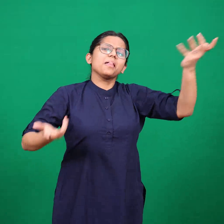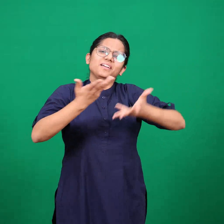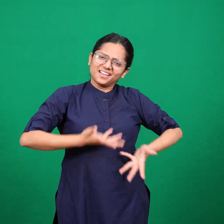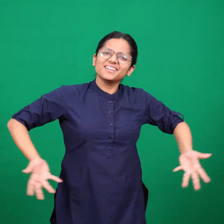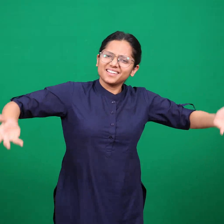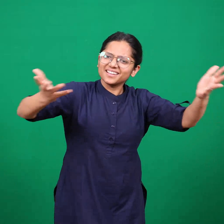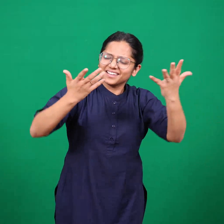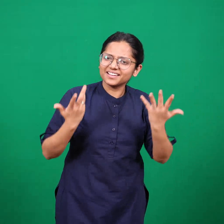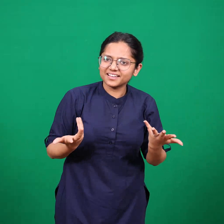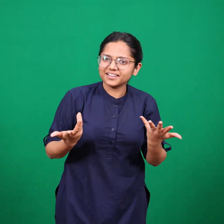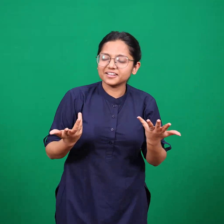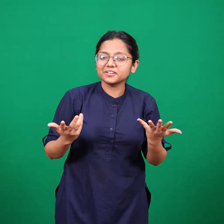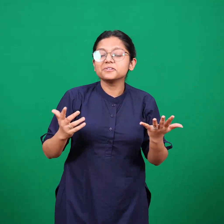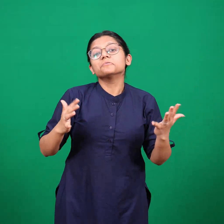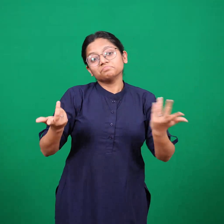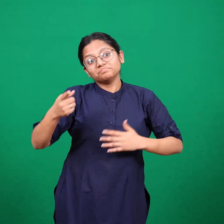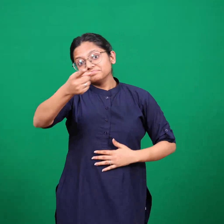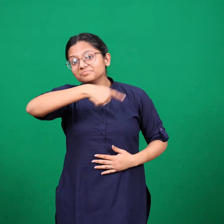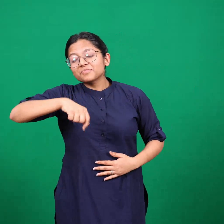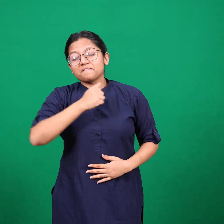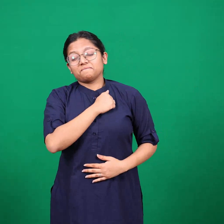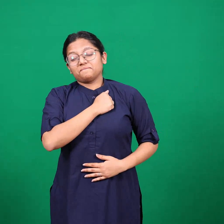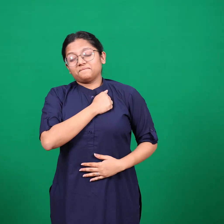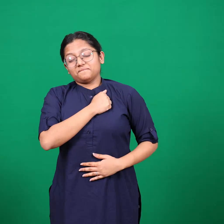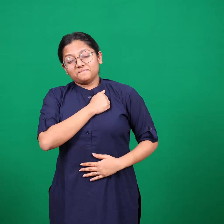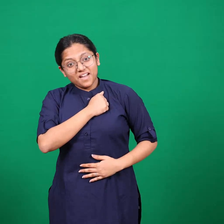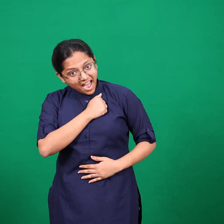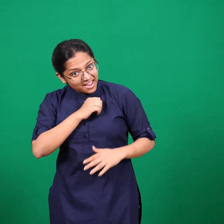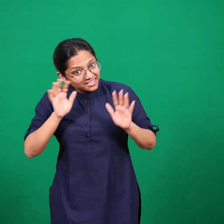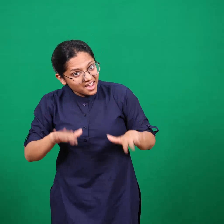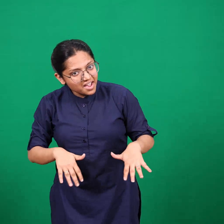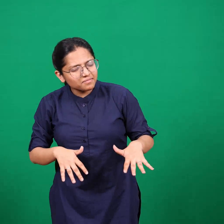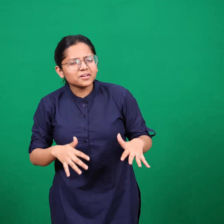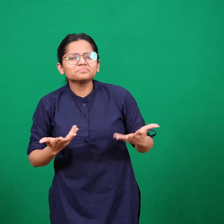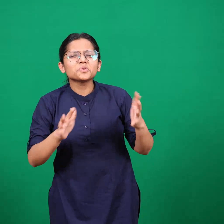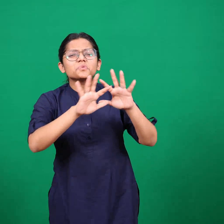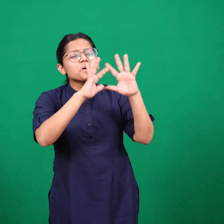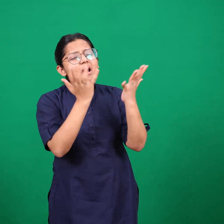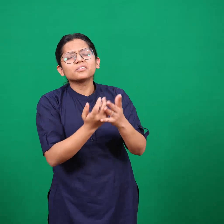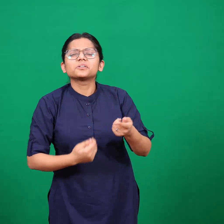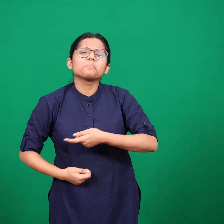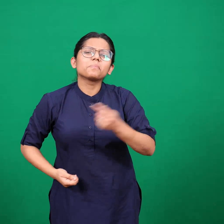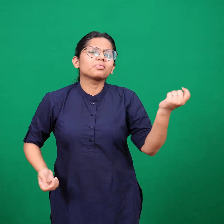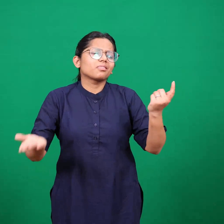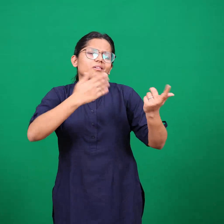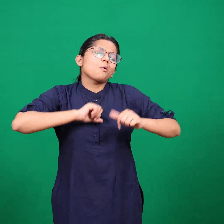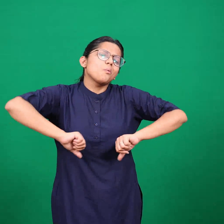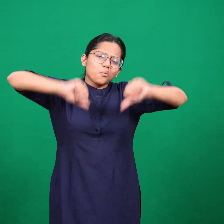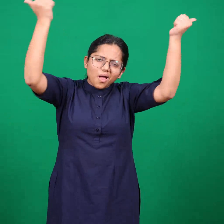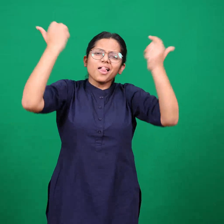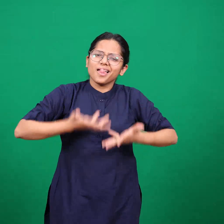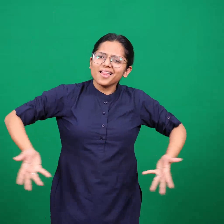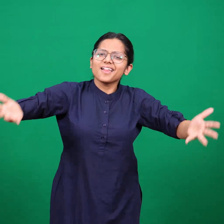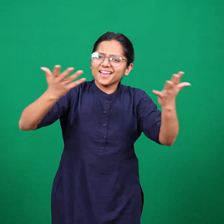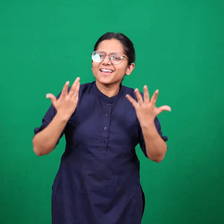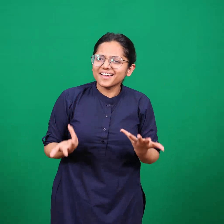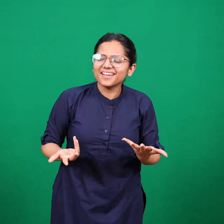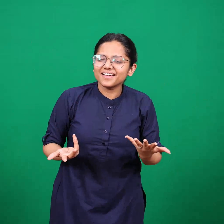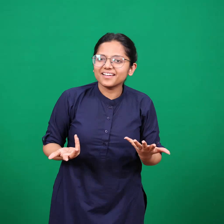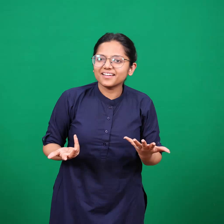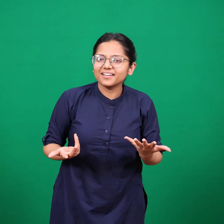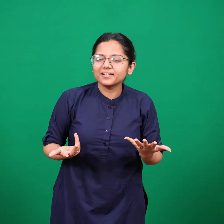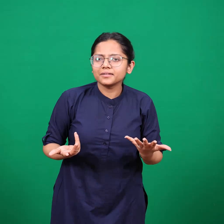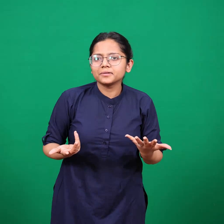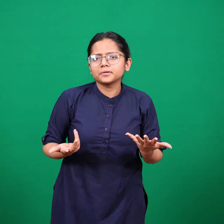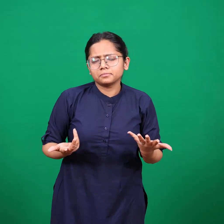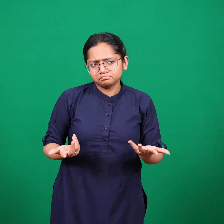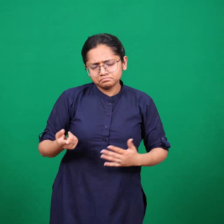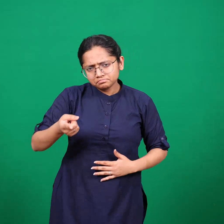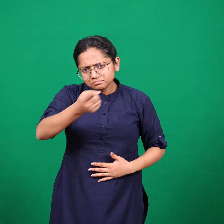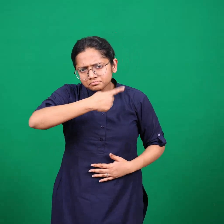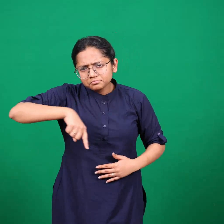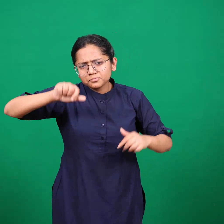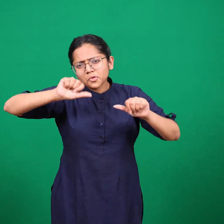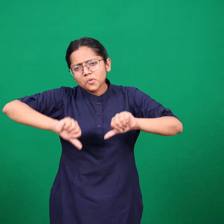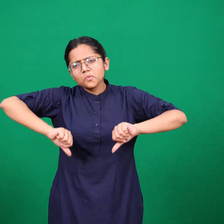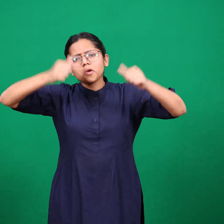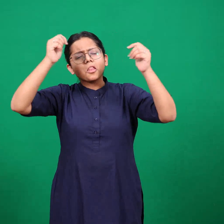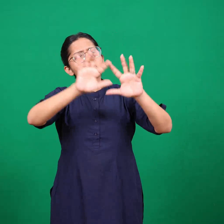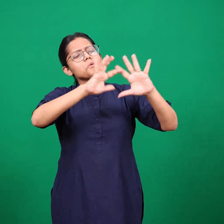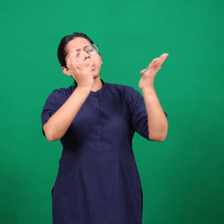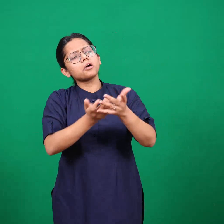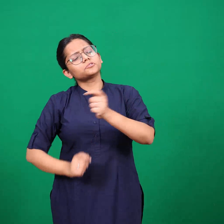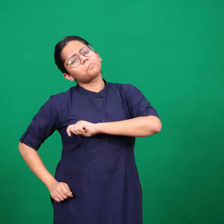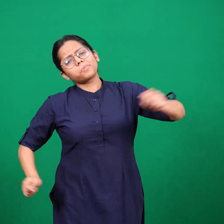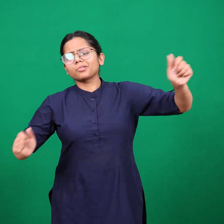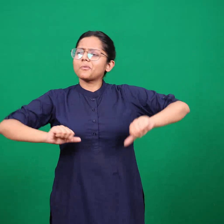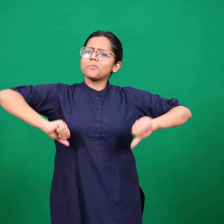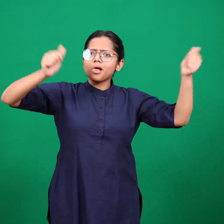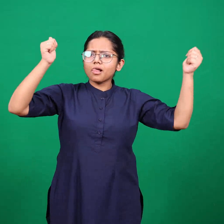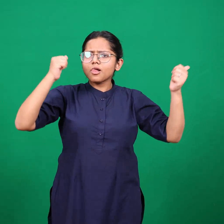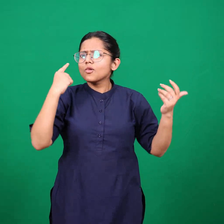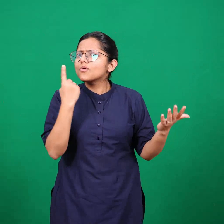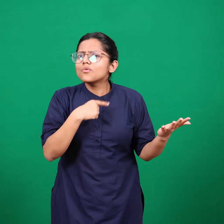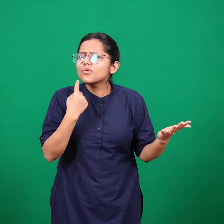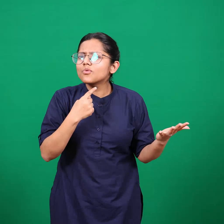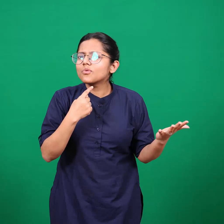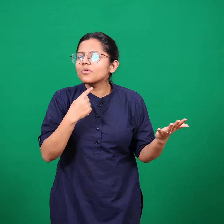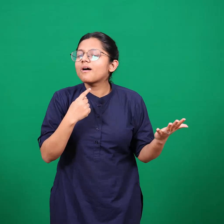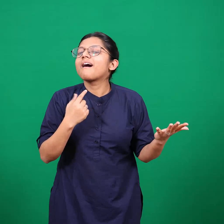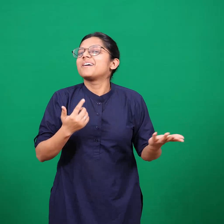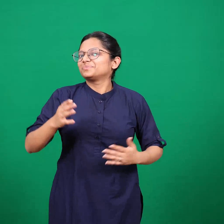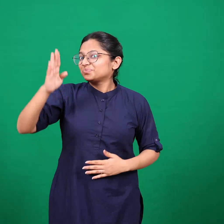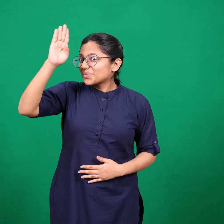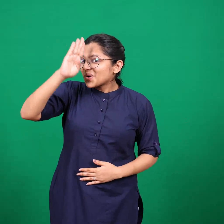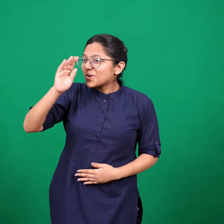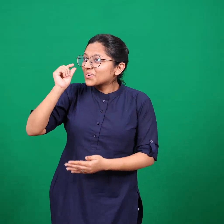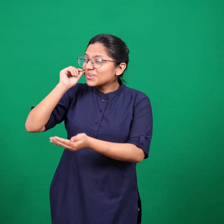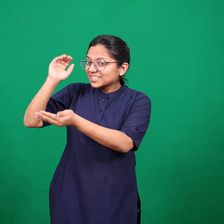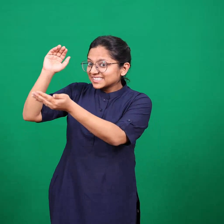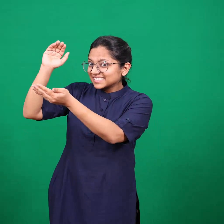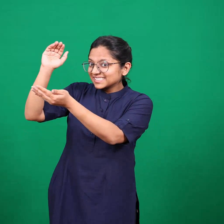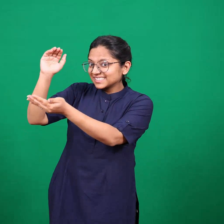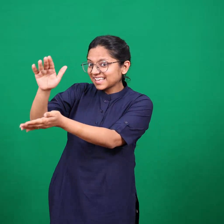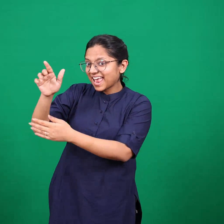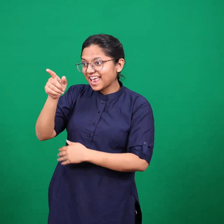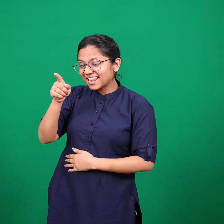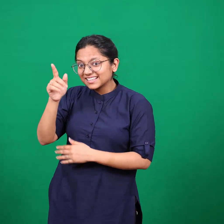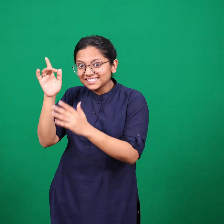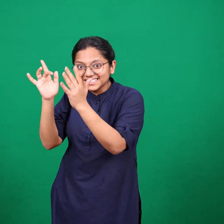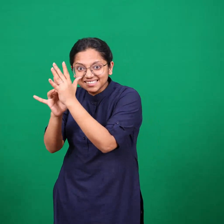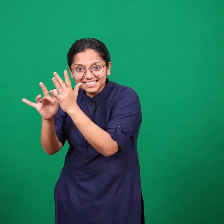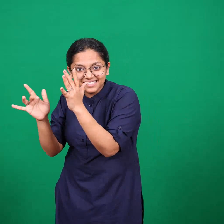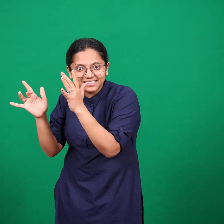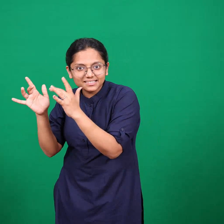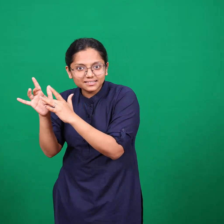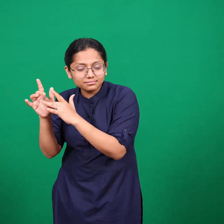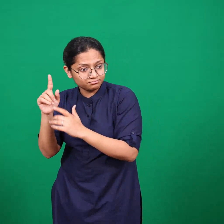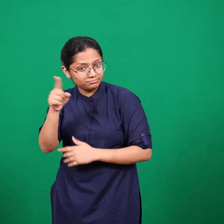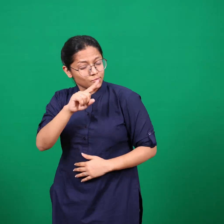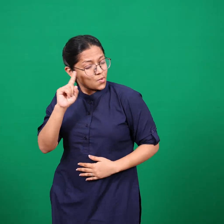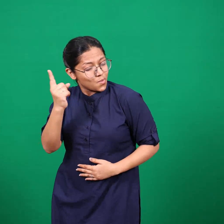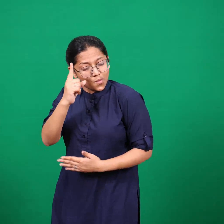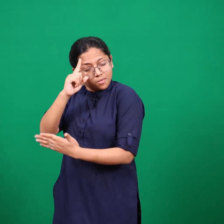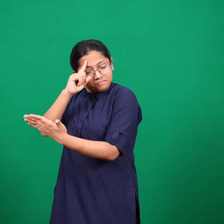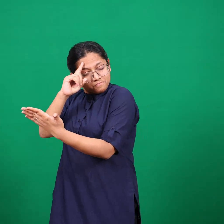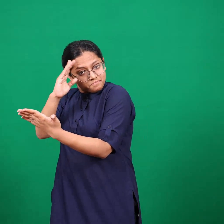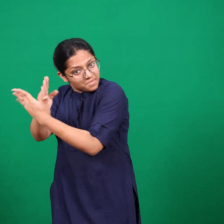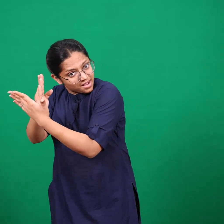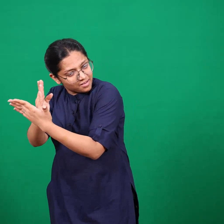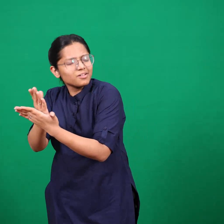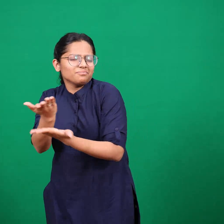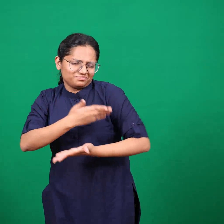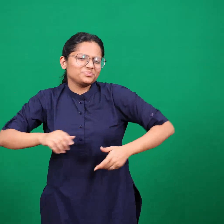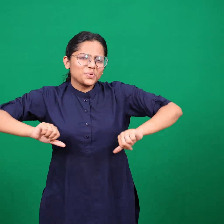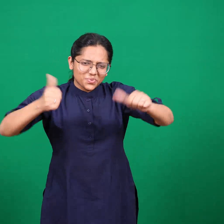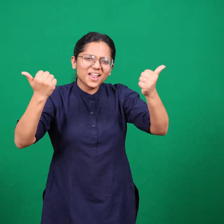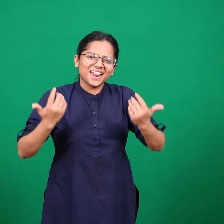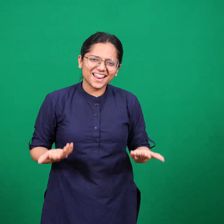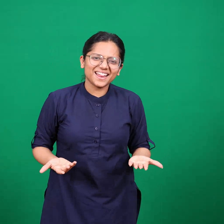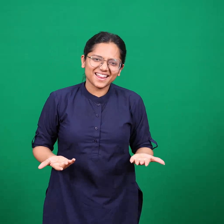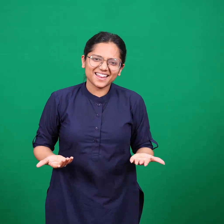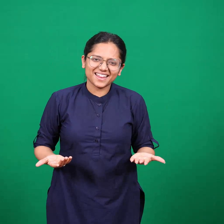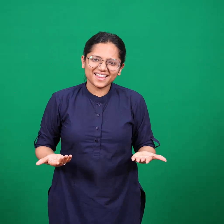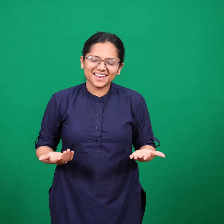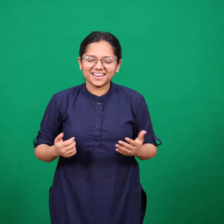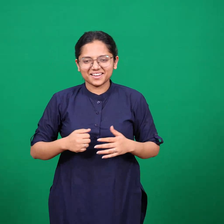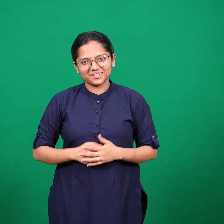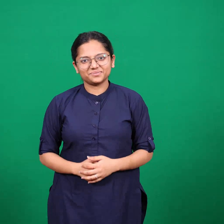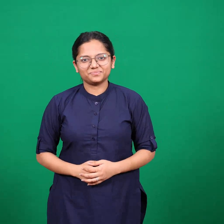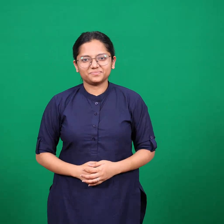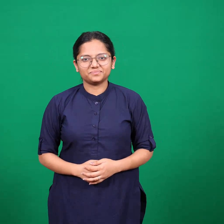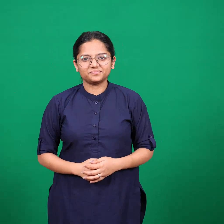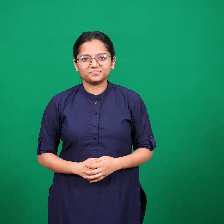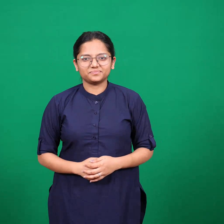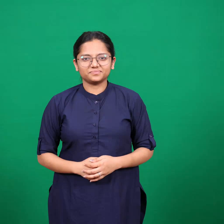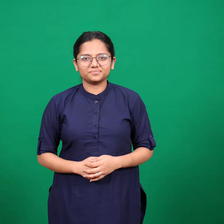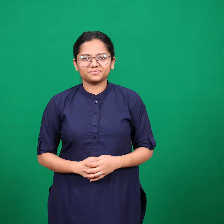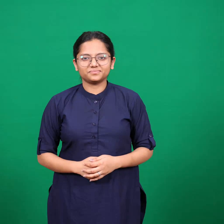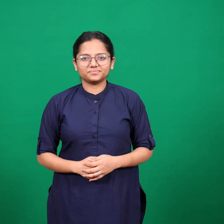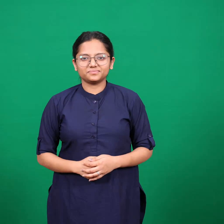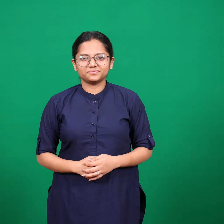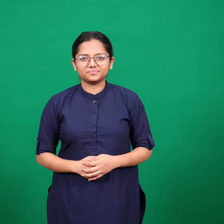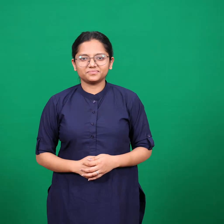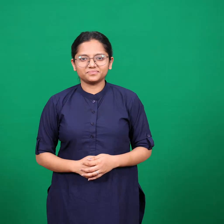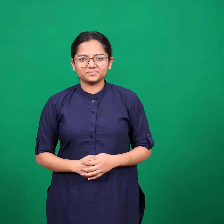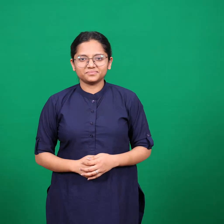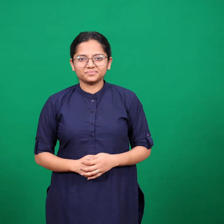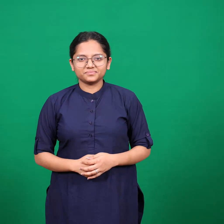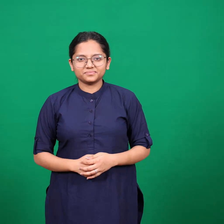And this is the victory that has overcome the world: our faith. Who then overcomes the world? Only he who believes that Jesus is the Son of God.